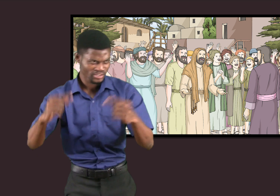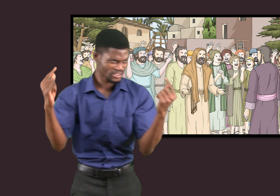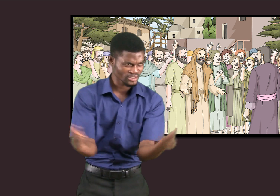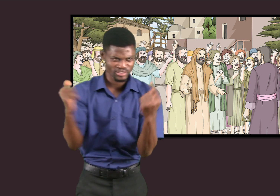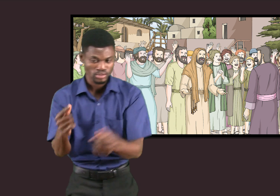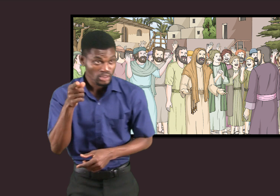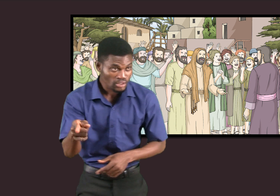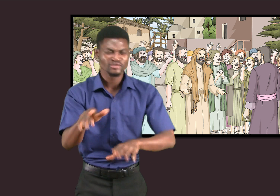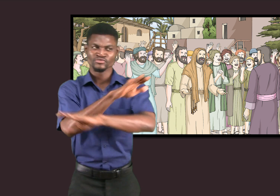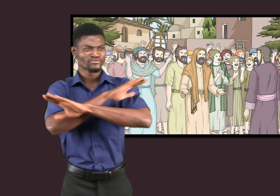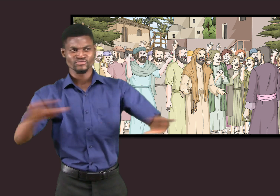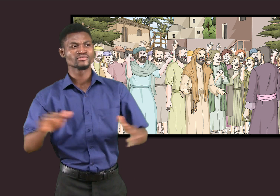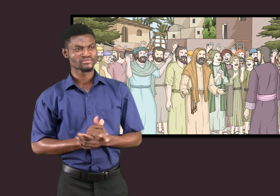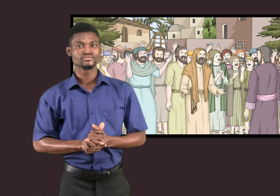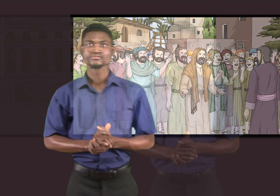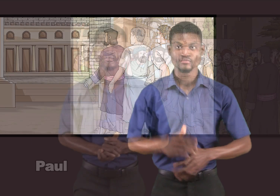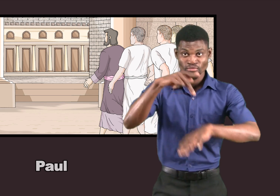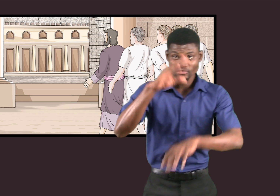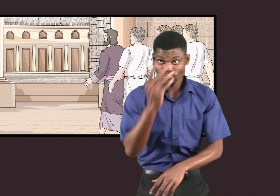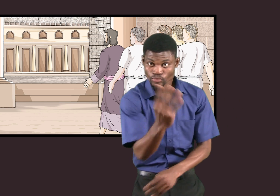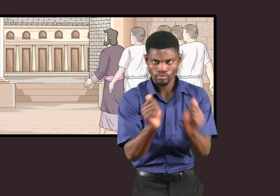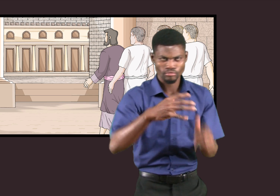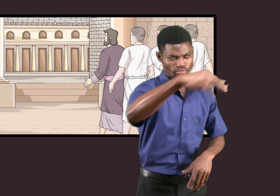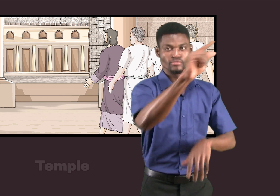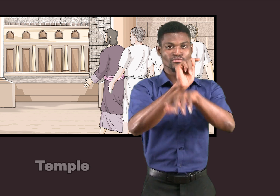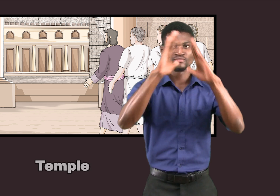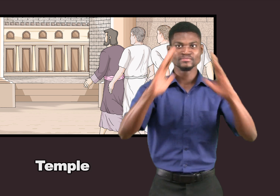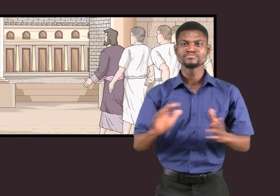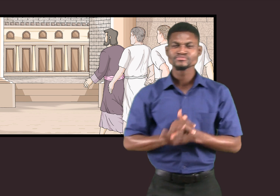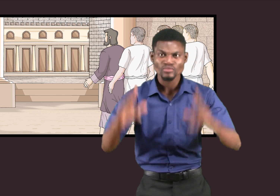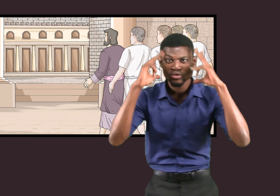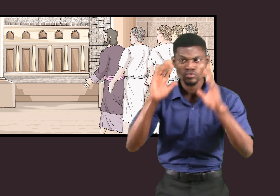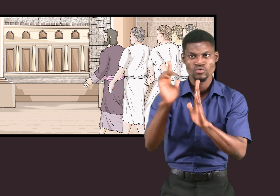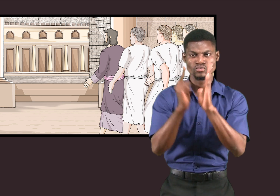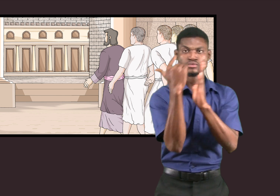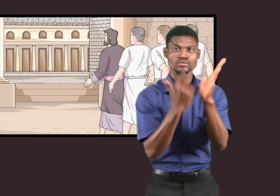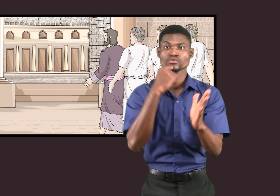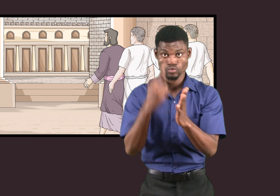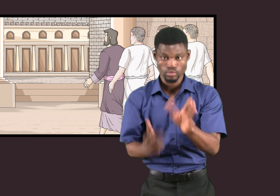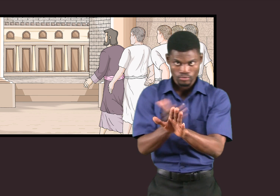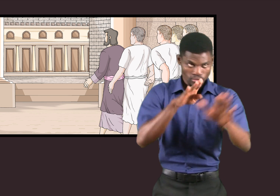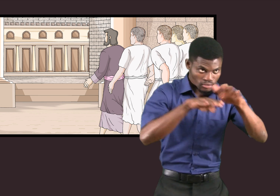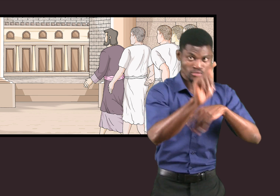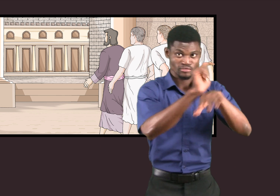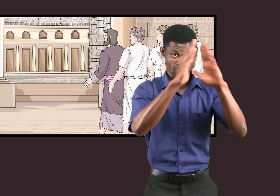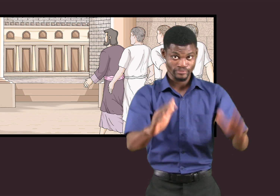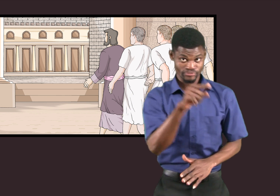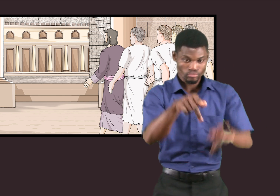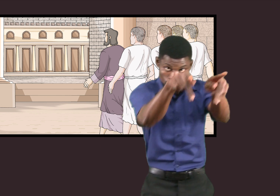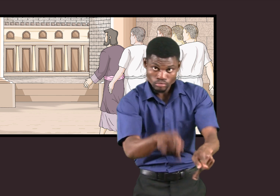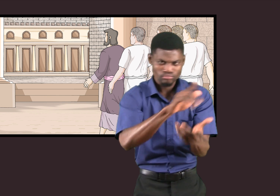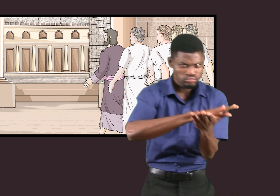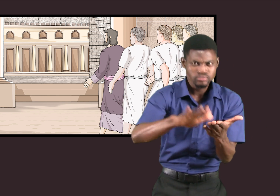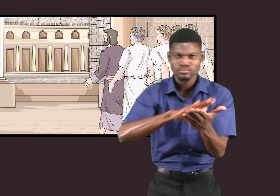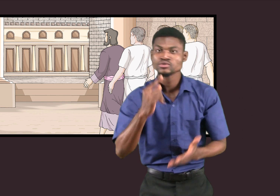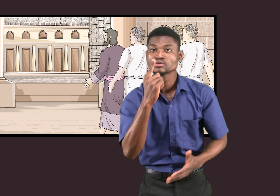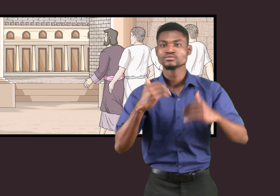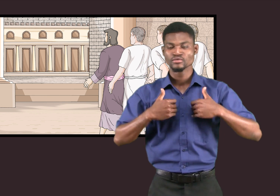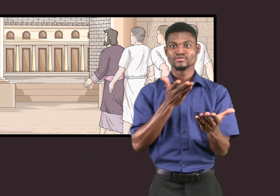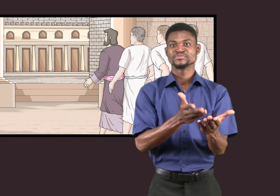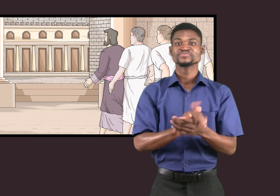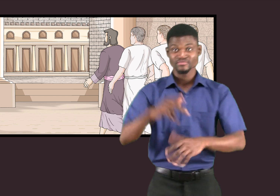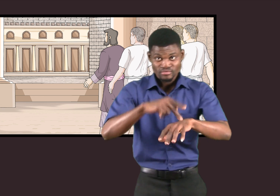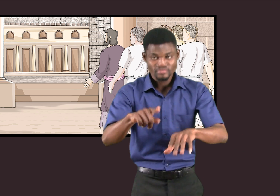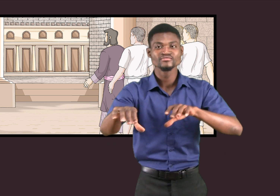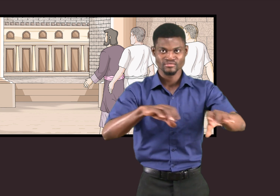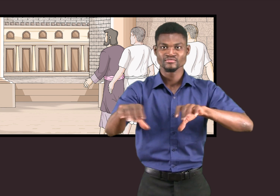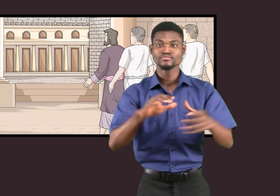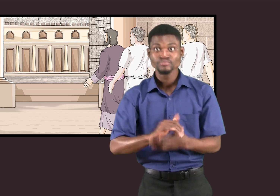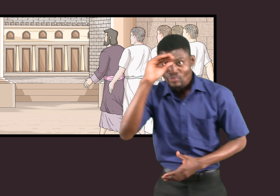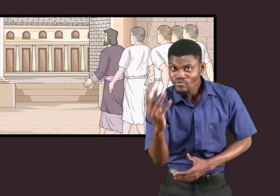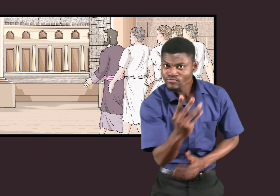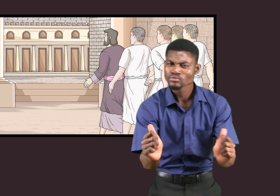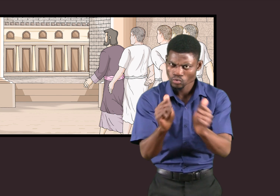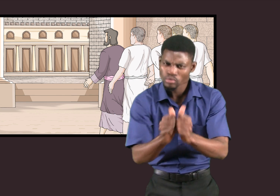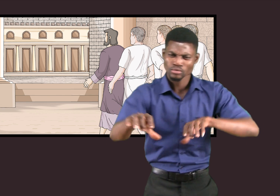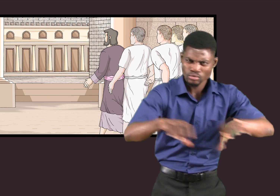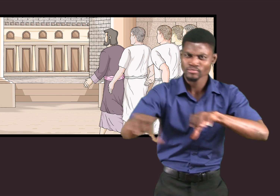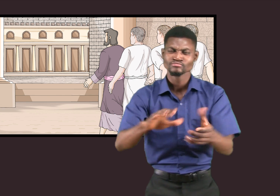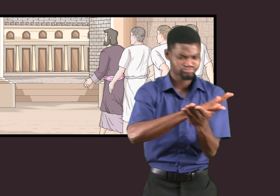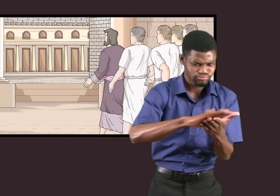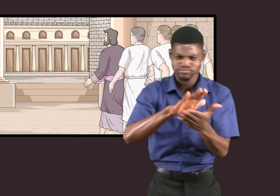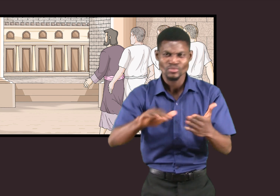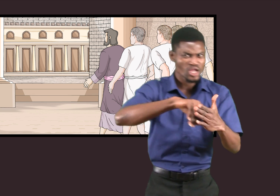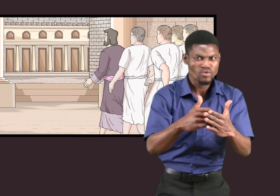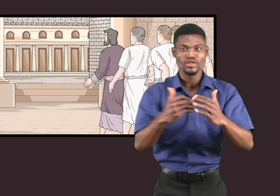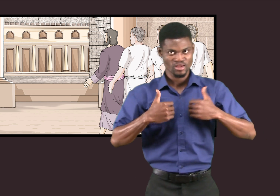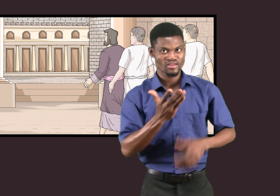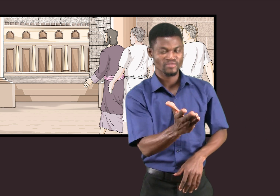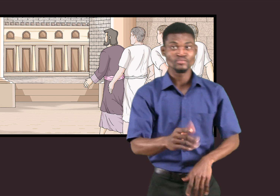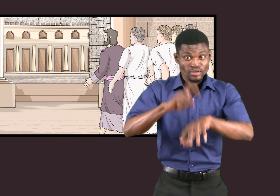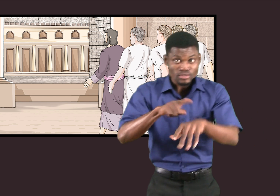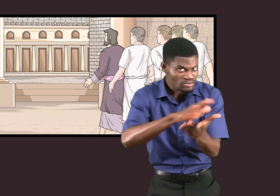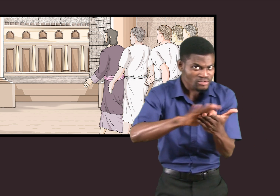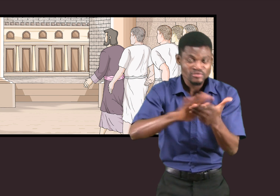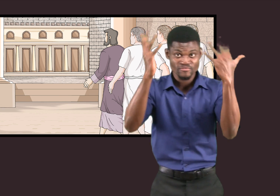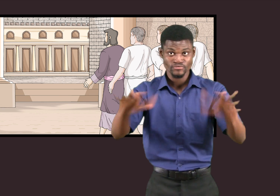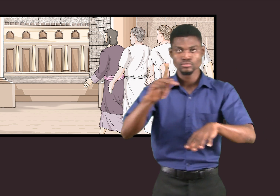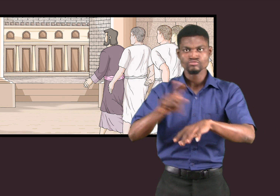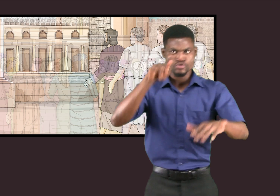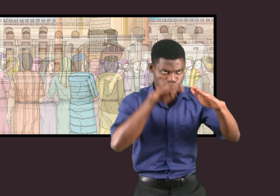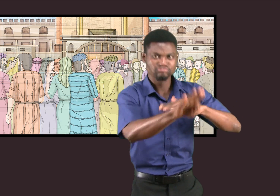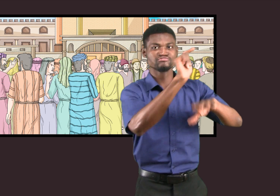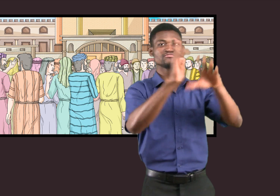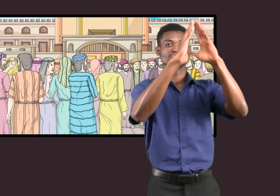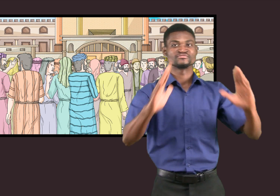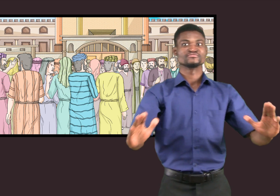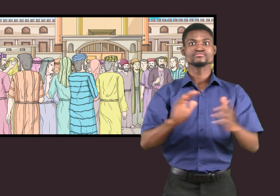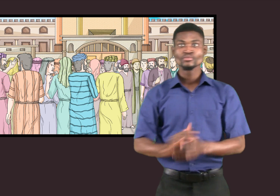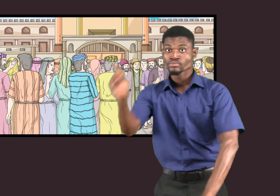Then he entered the temple to give notice of the date when their purification would be complete and the offering would be made for each of them.